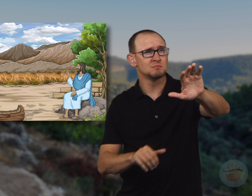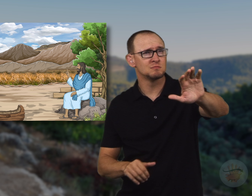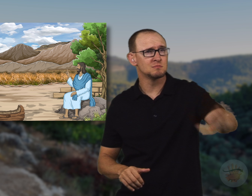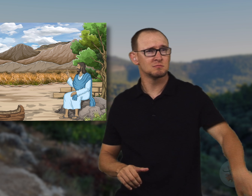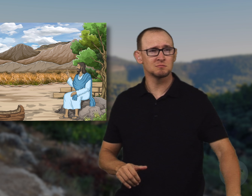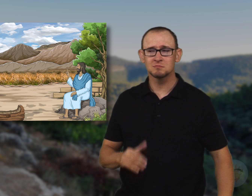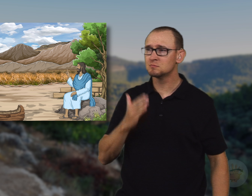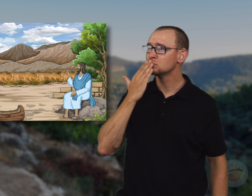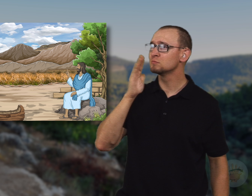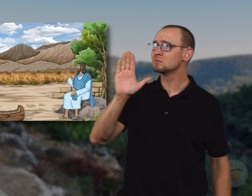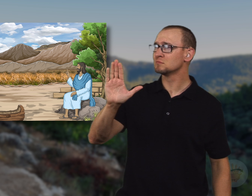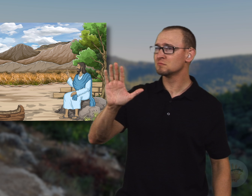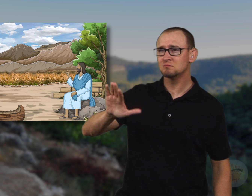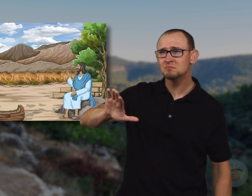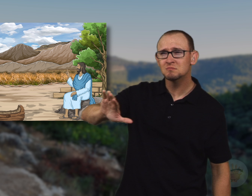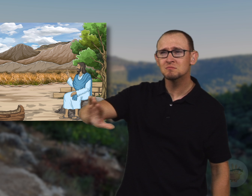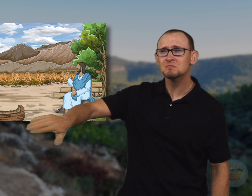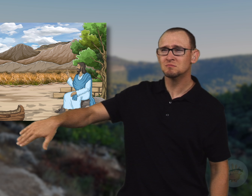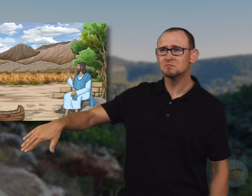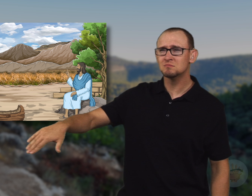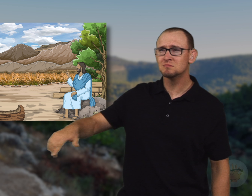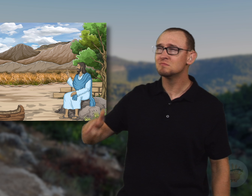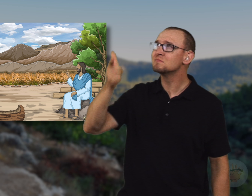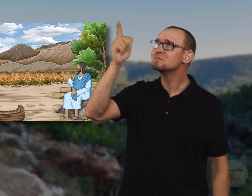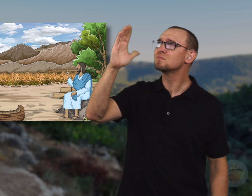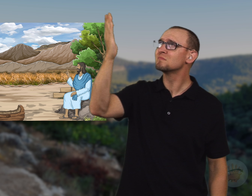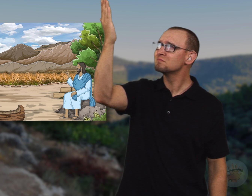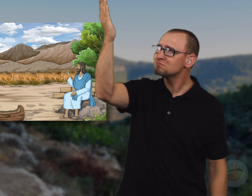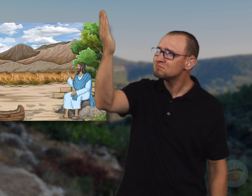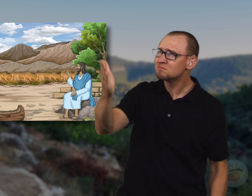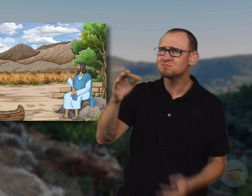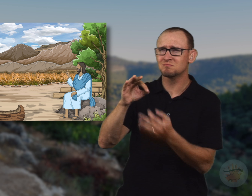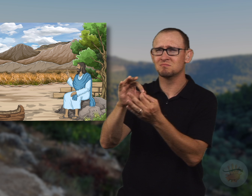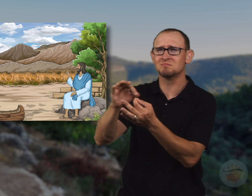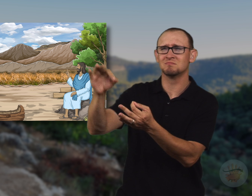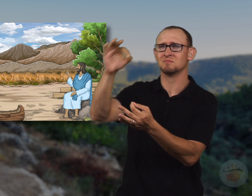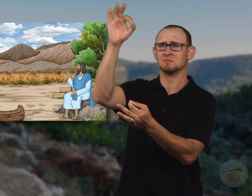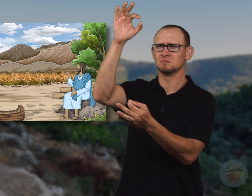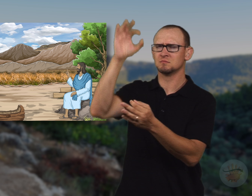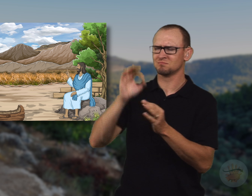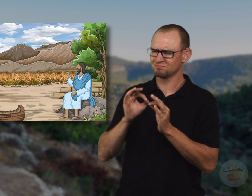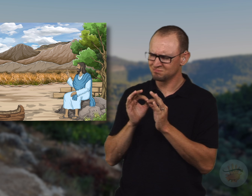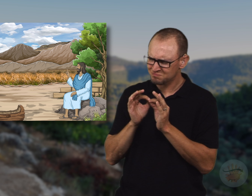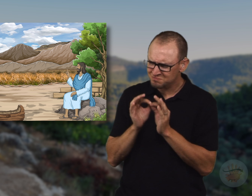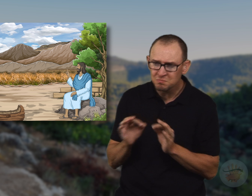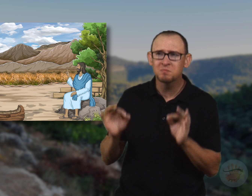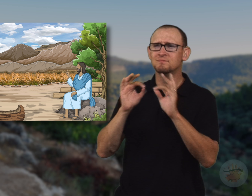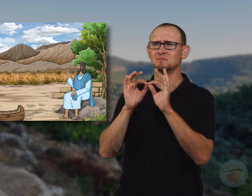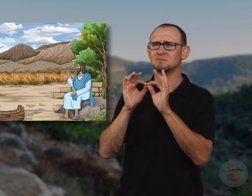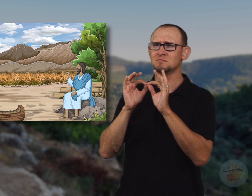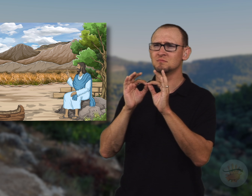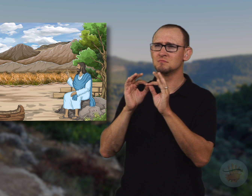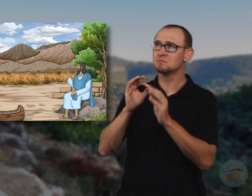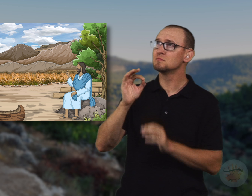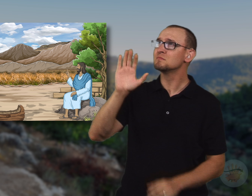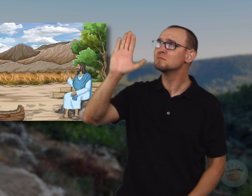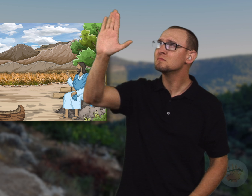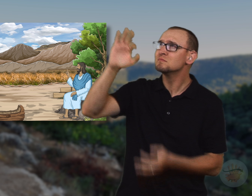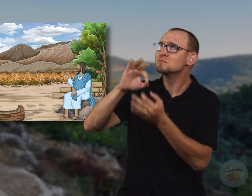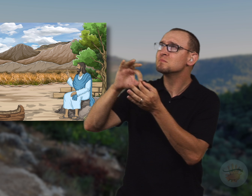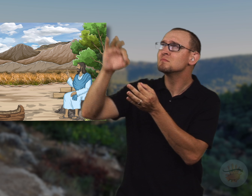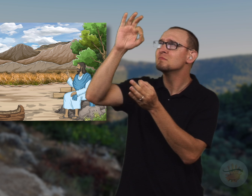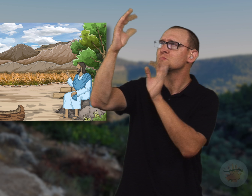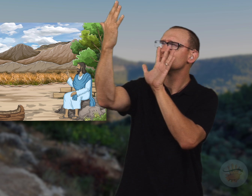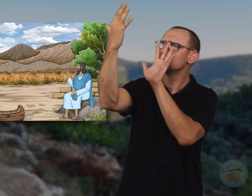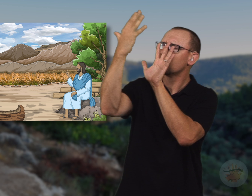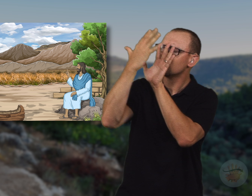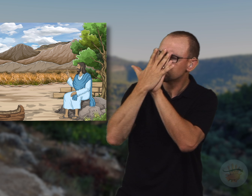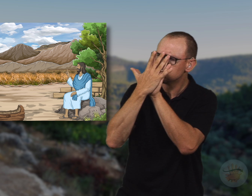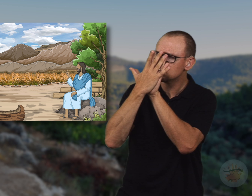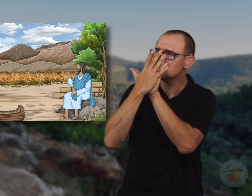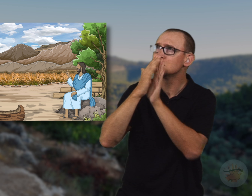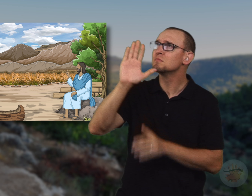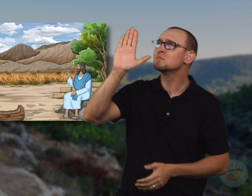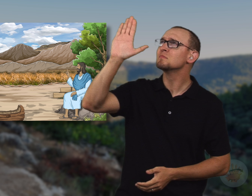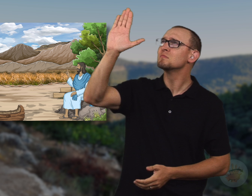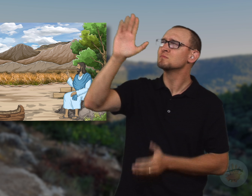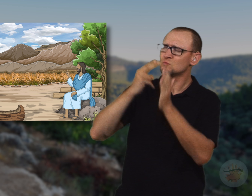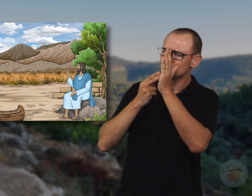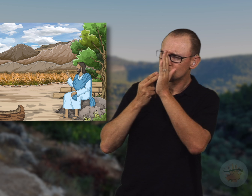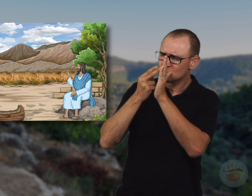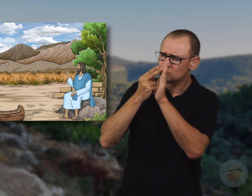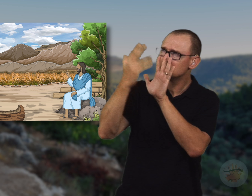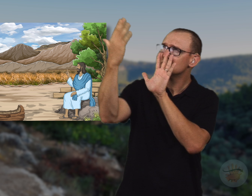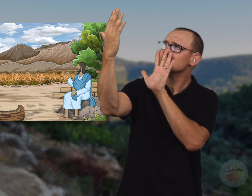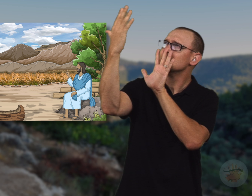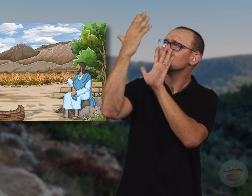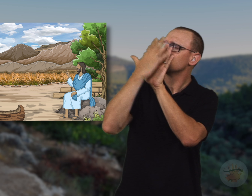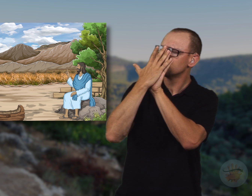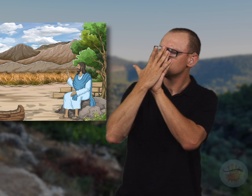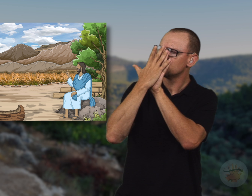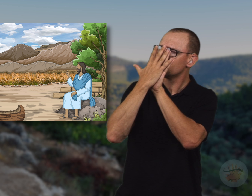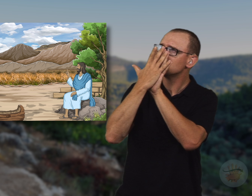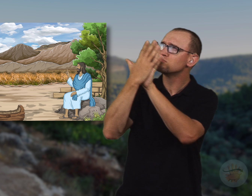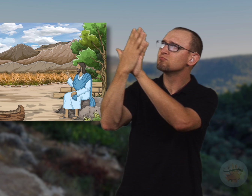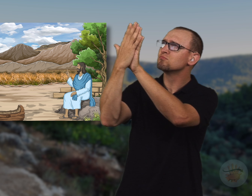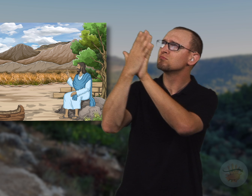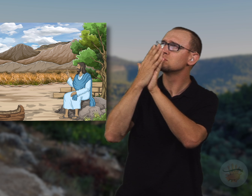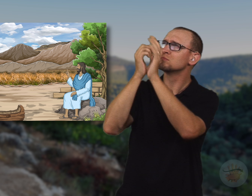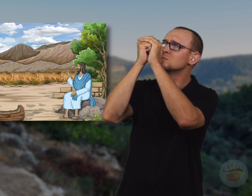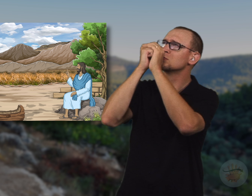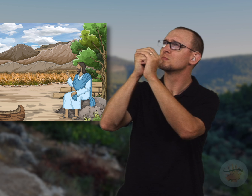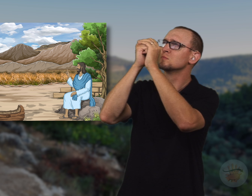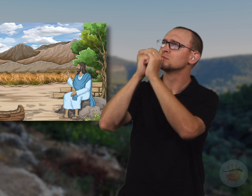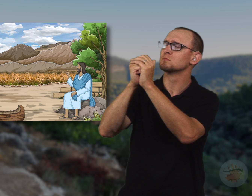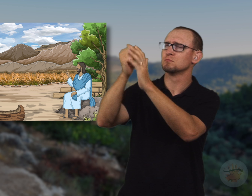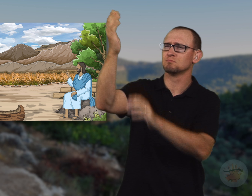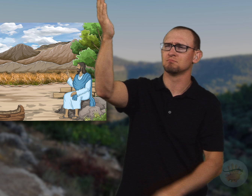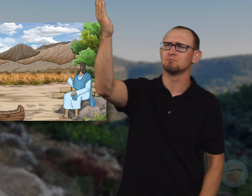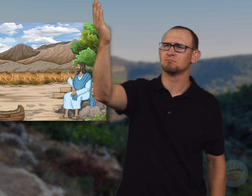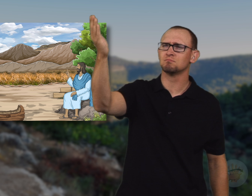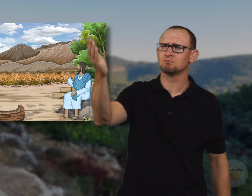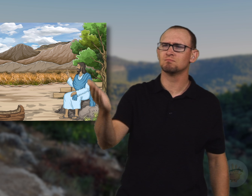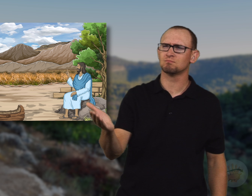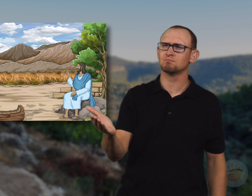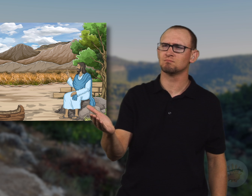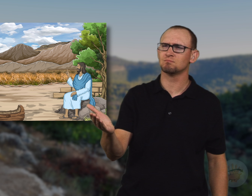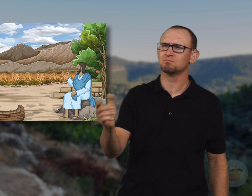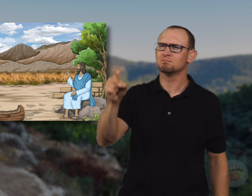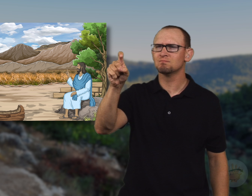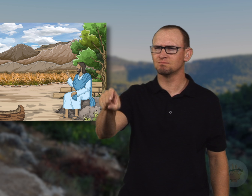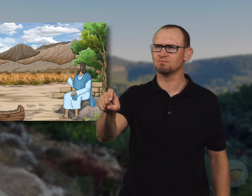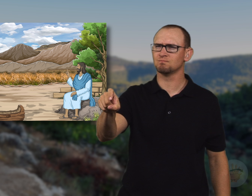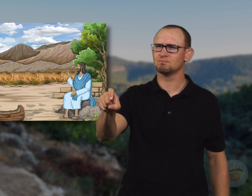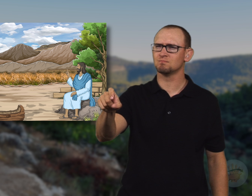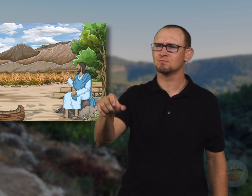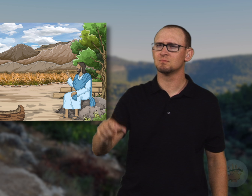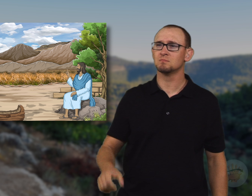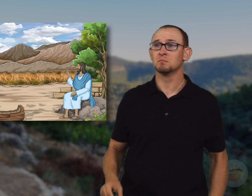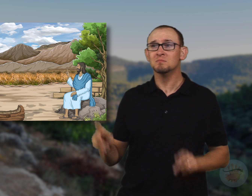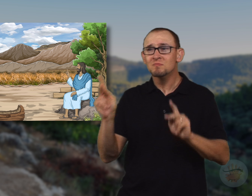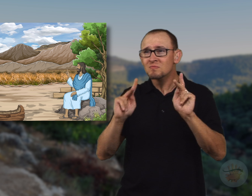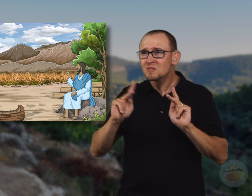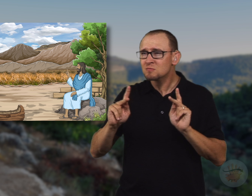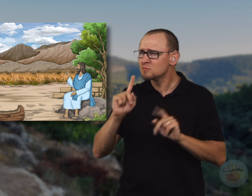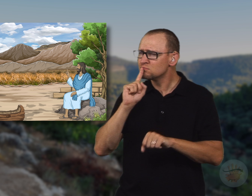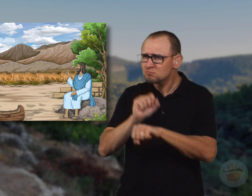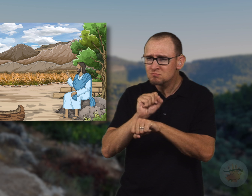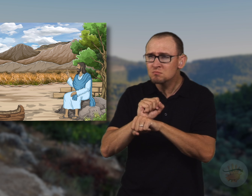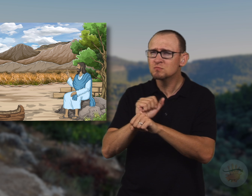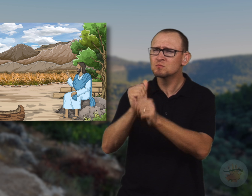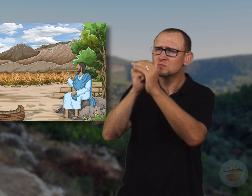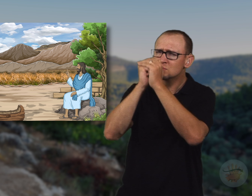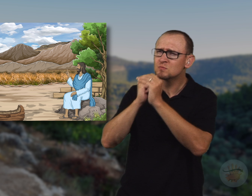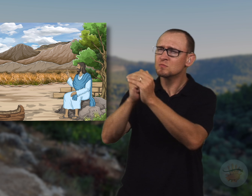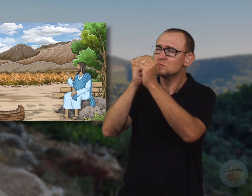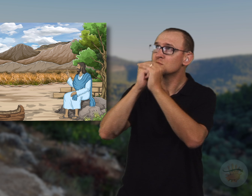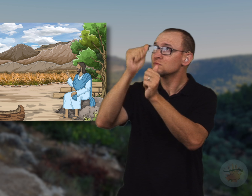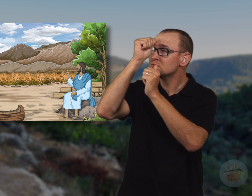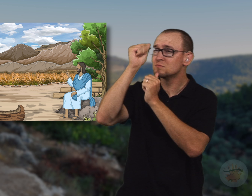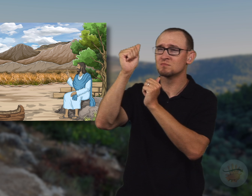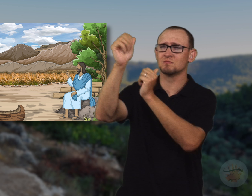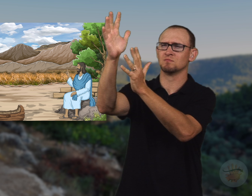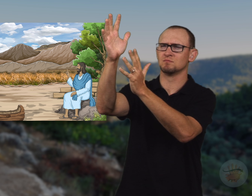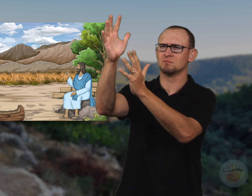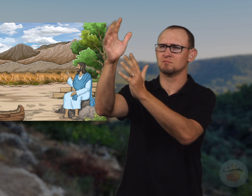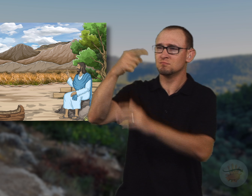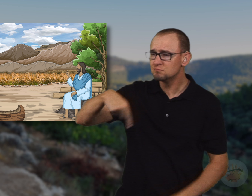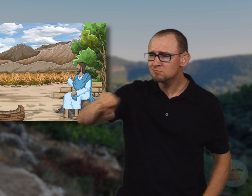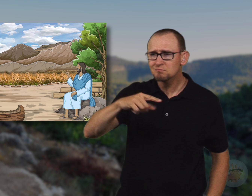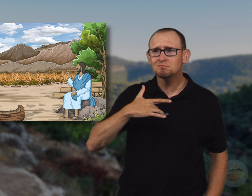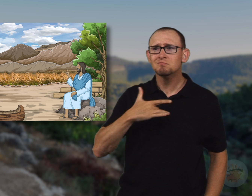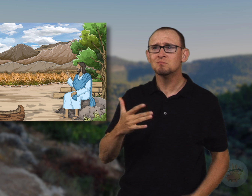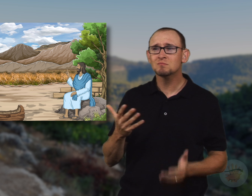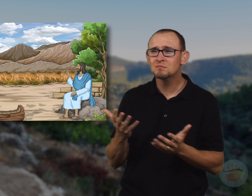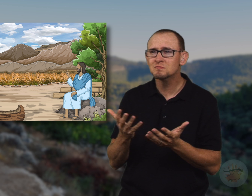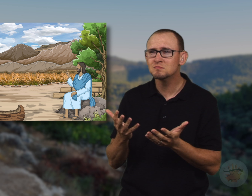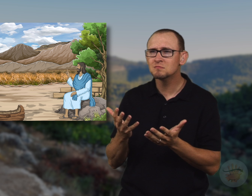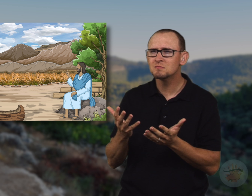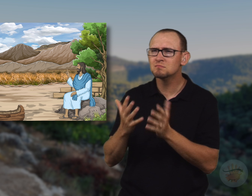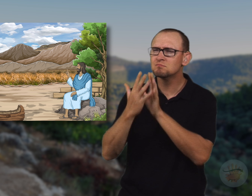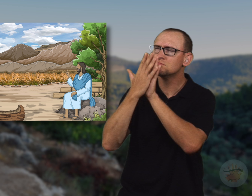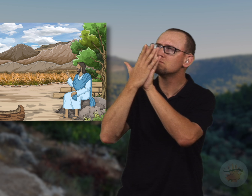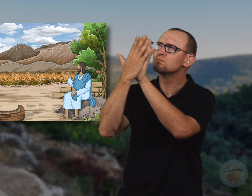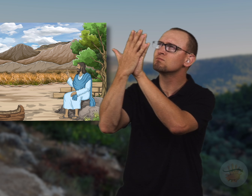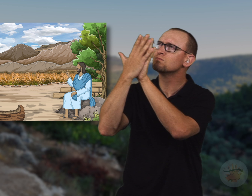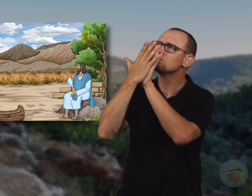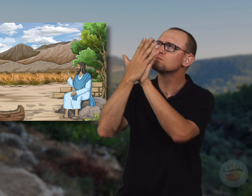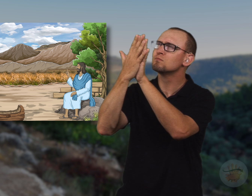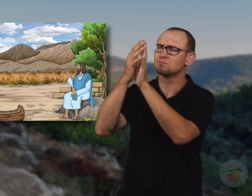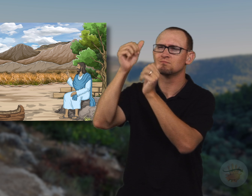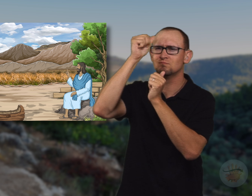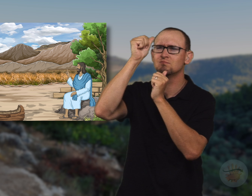You worship what you do not know; we worship what we do know, for salvation is from the Jews.